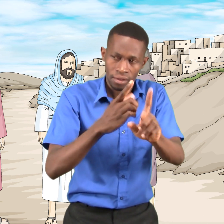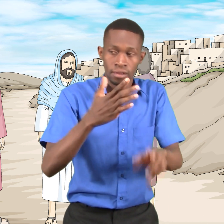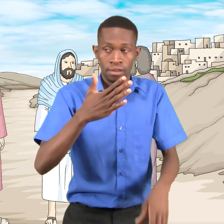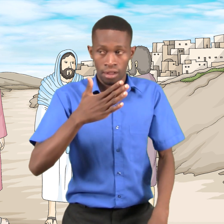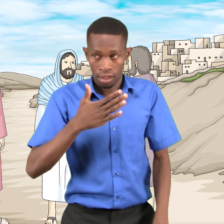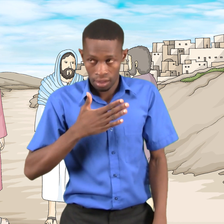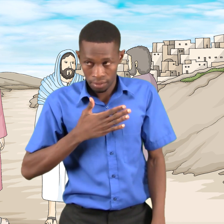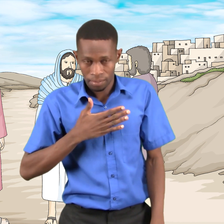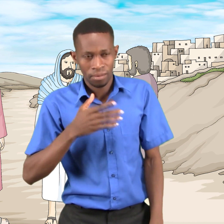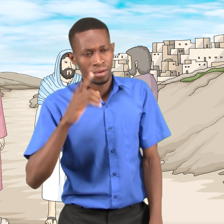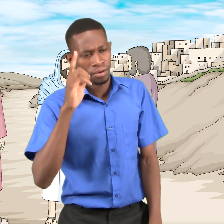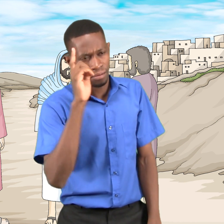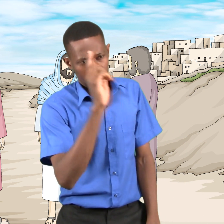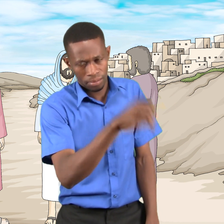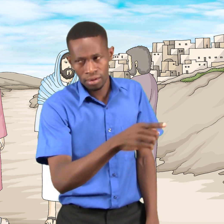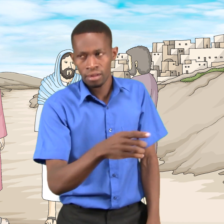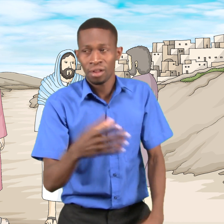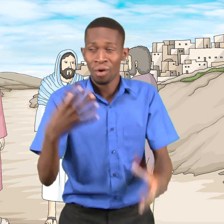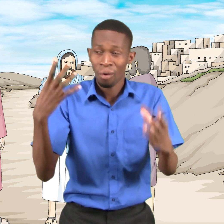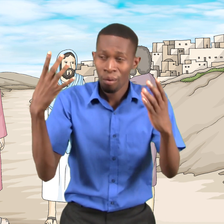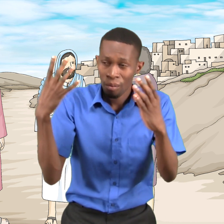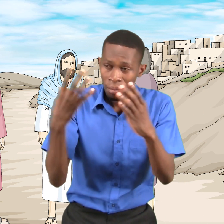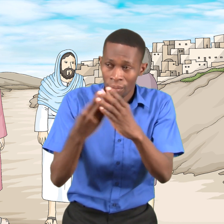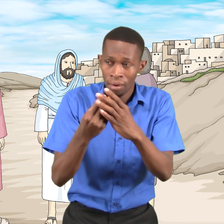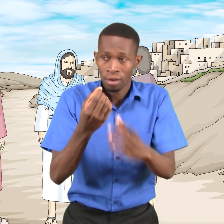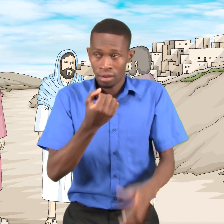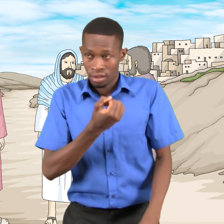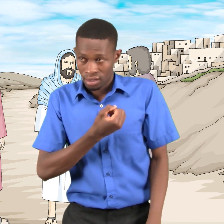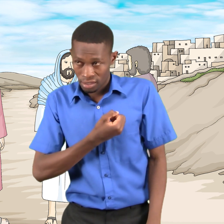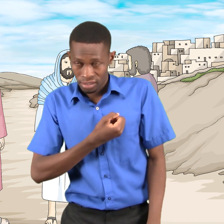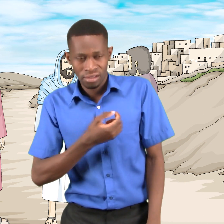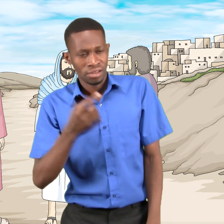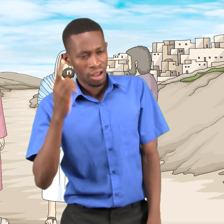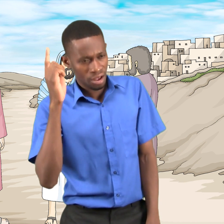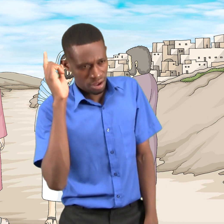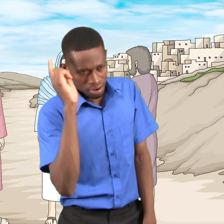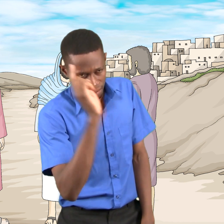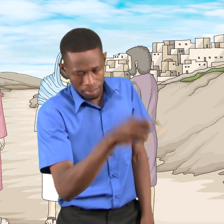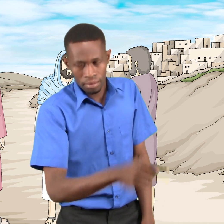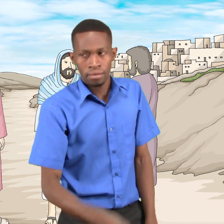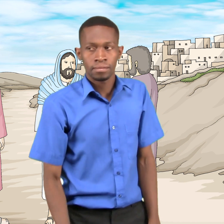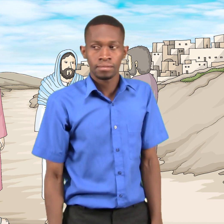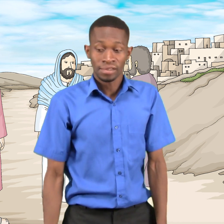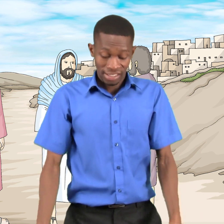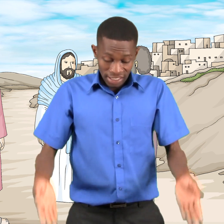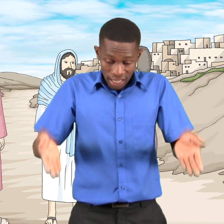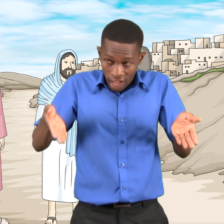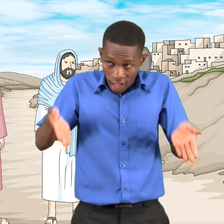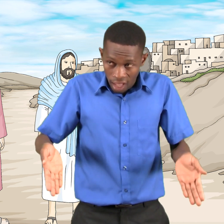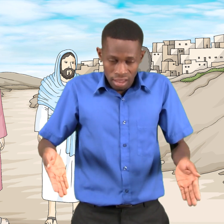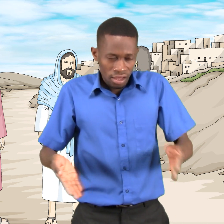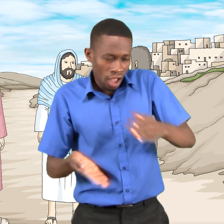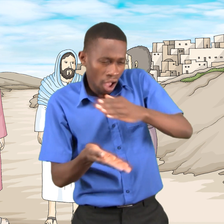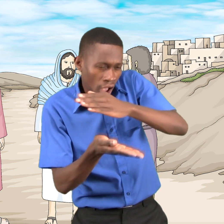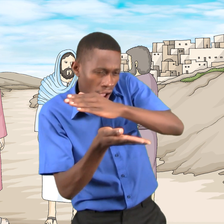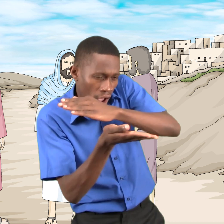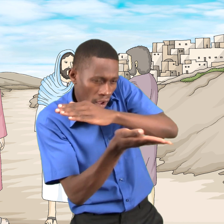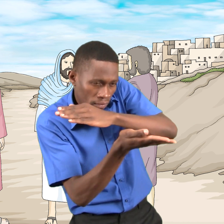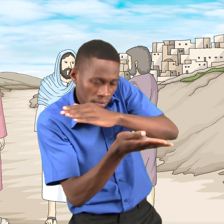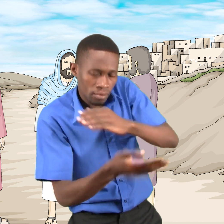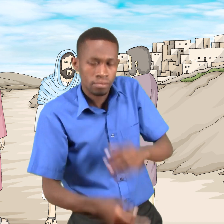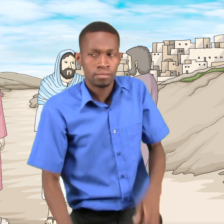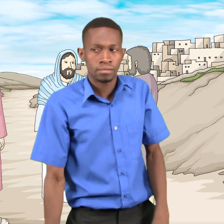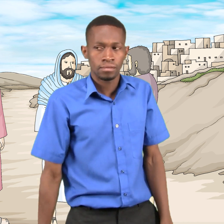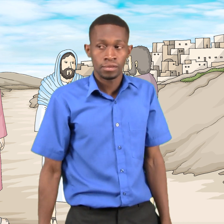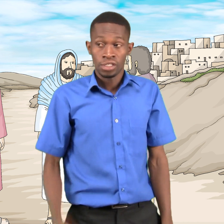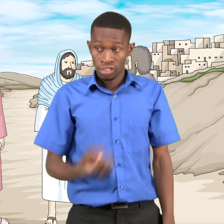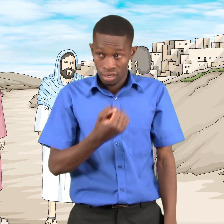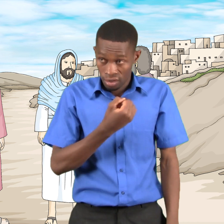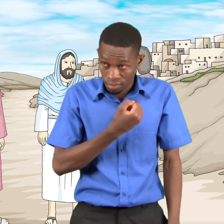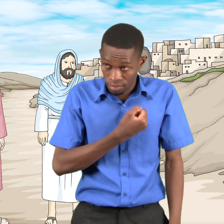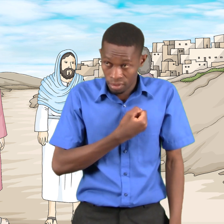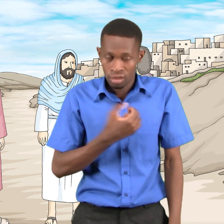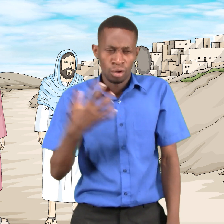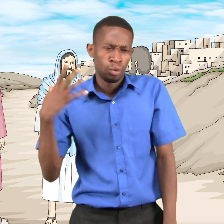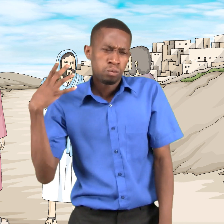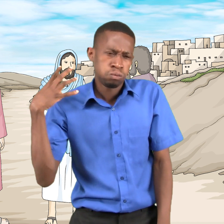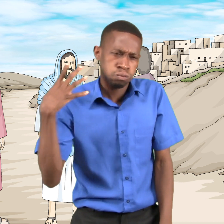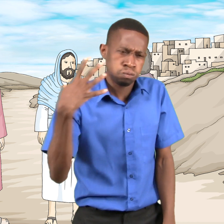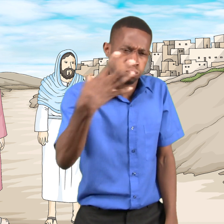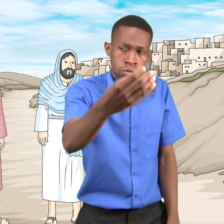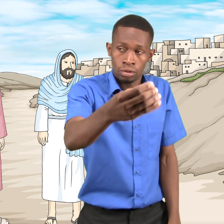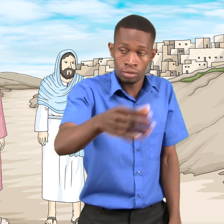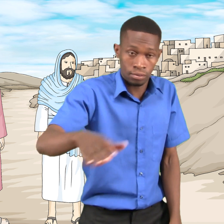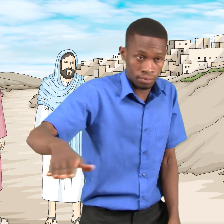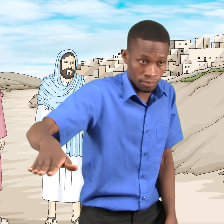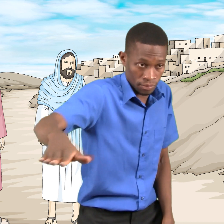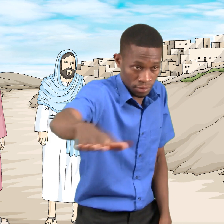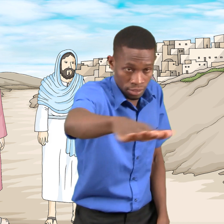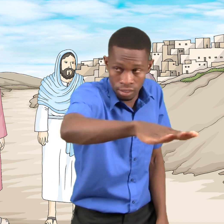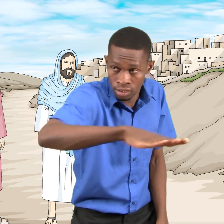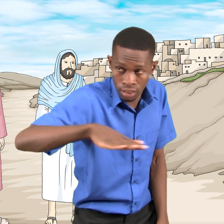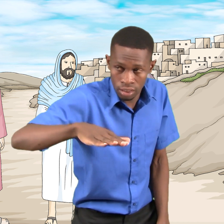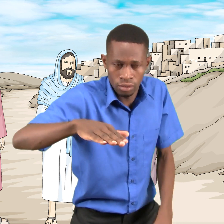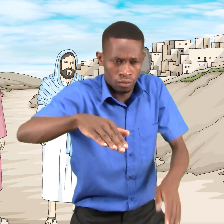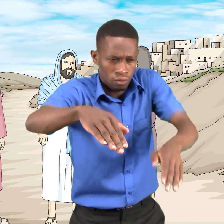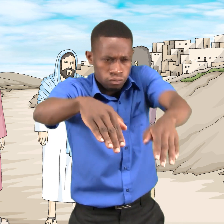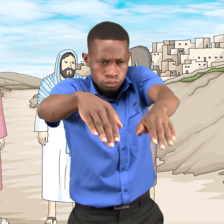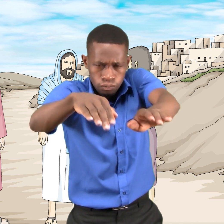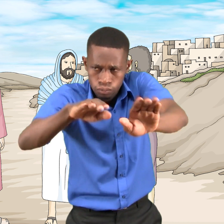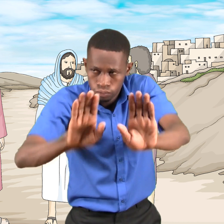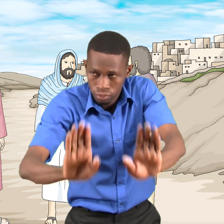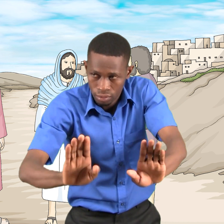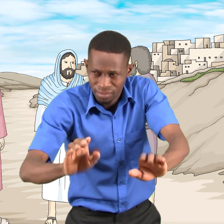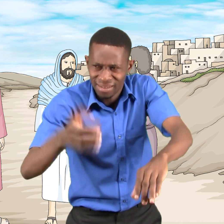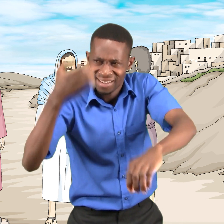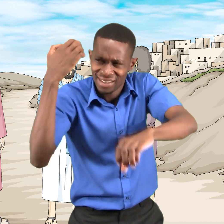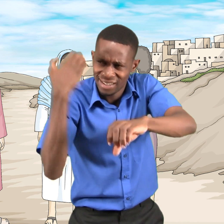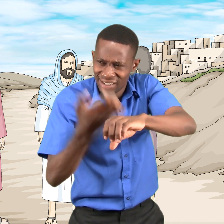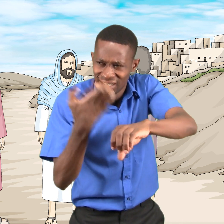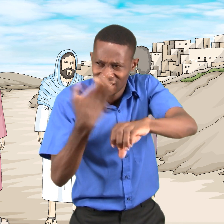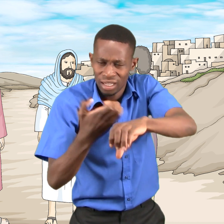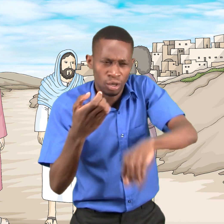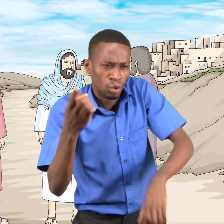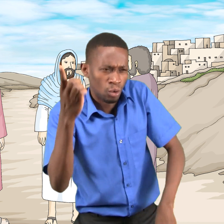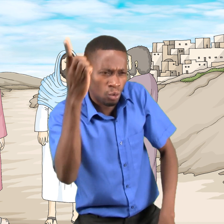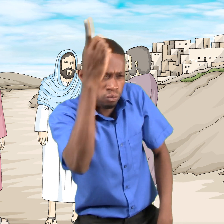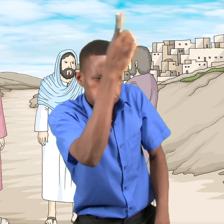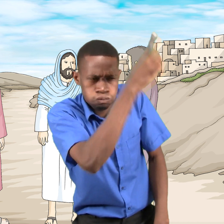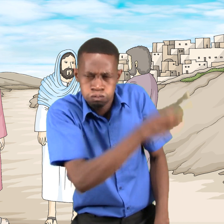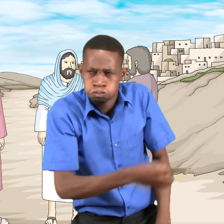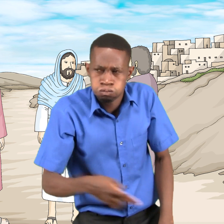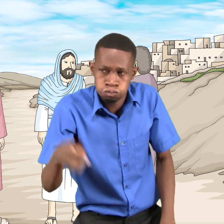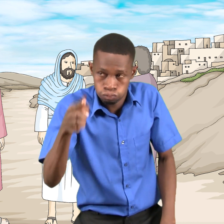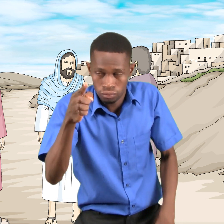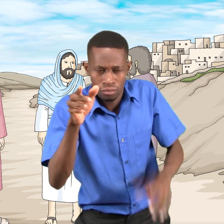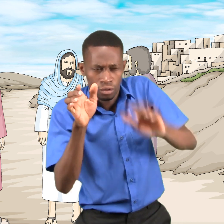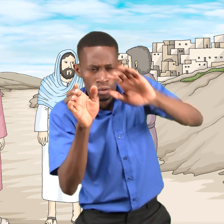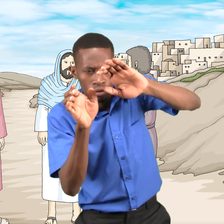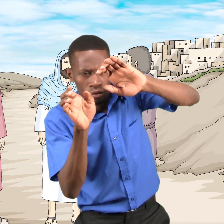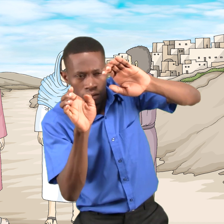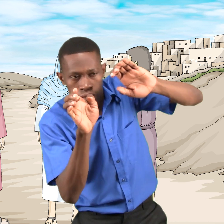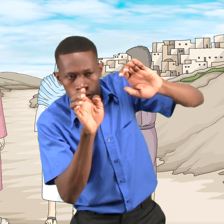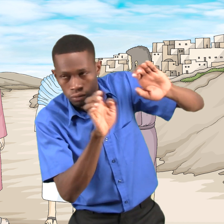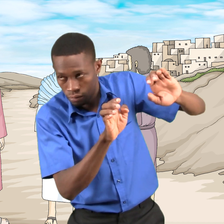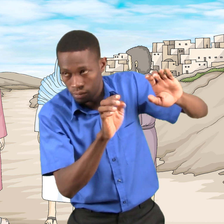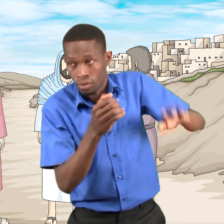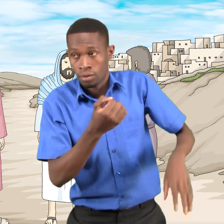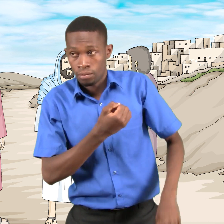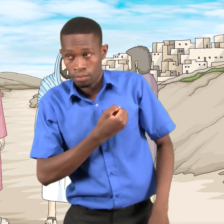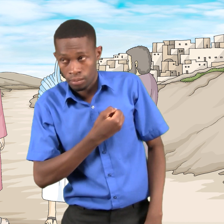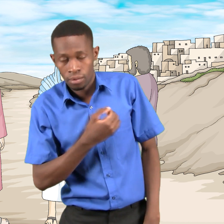Furthermore, some of our women astounded us.